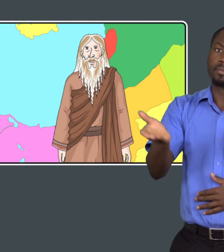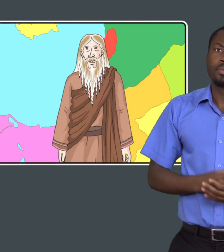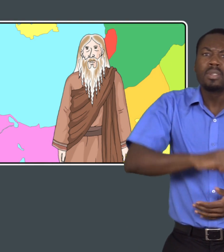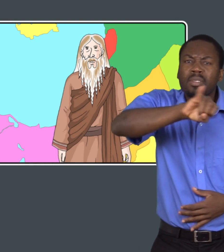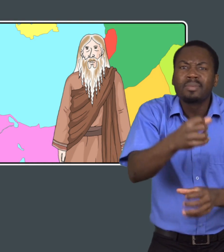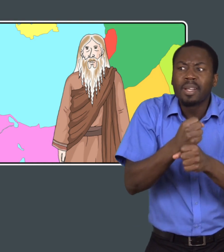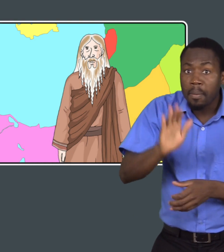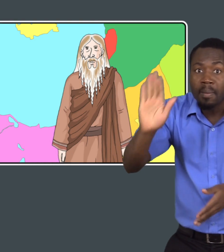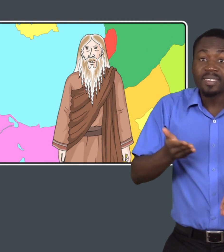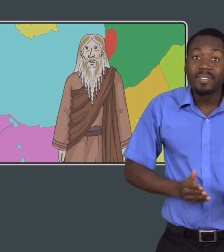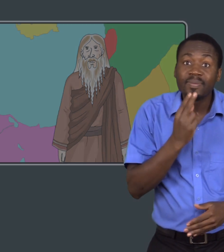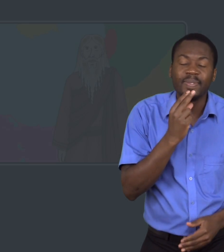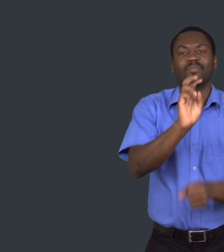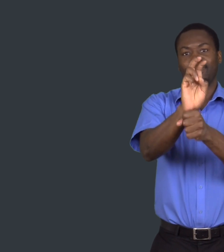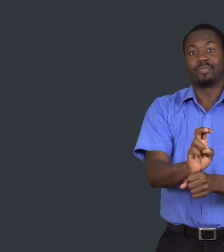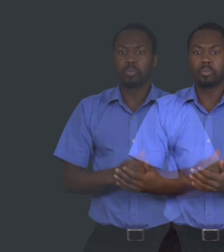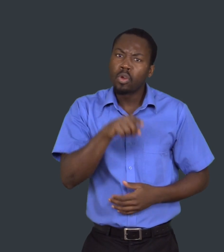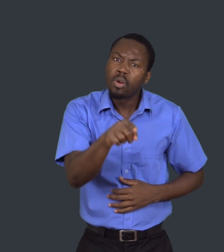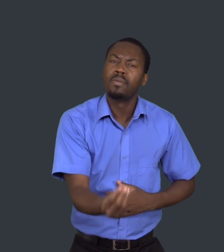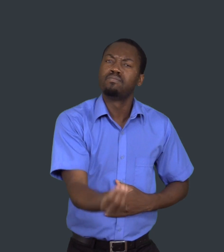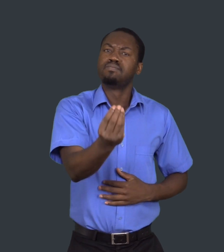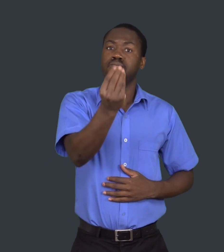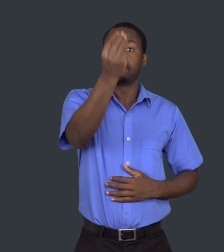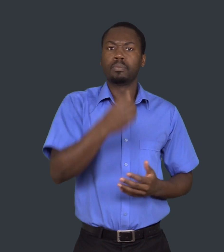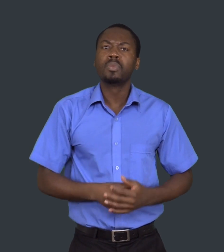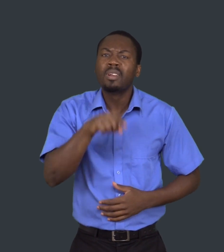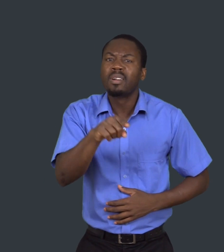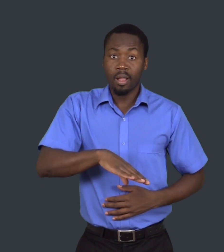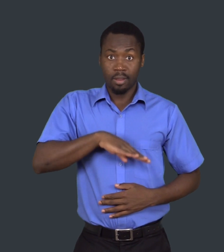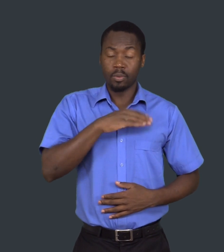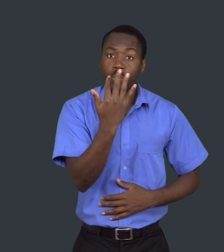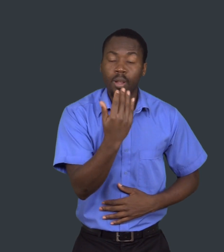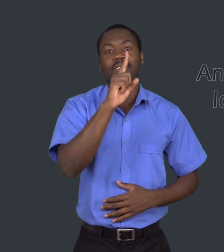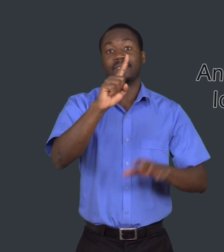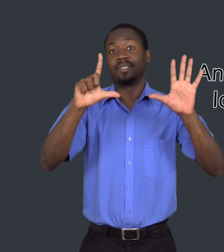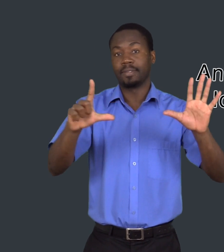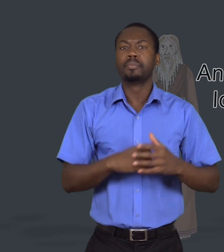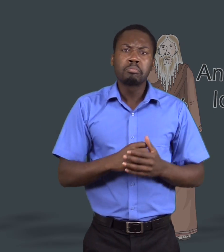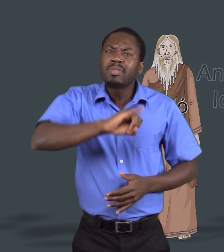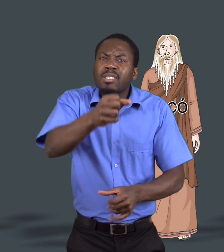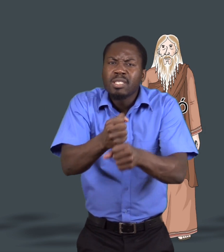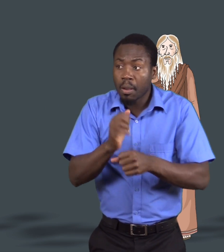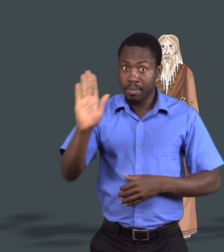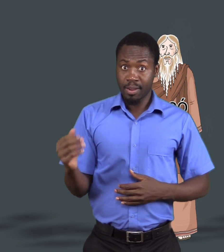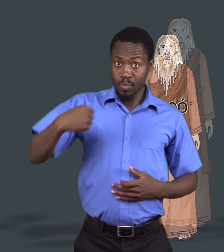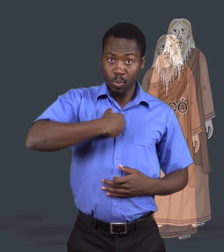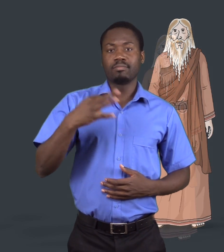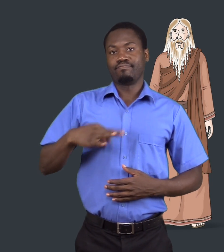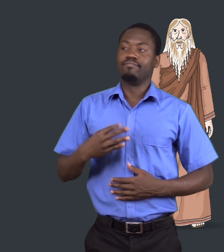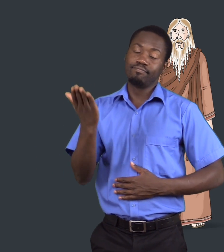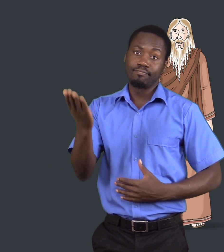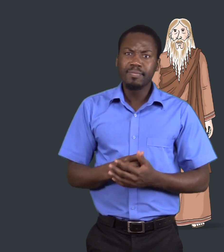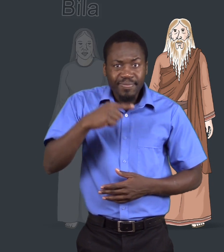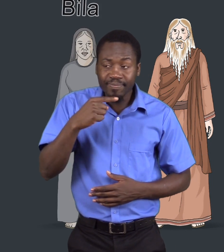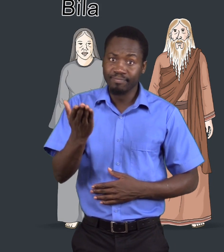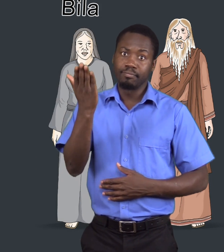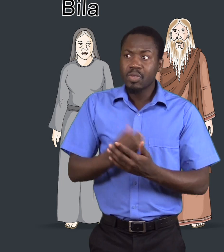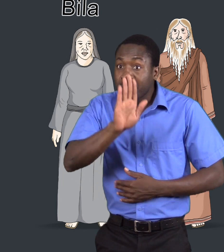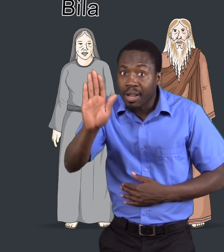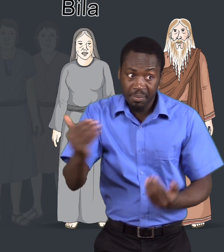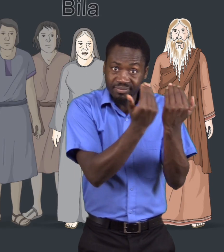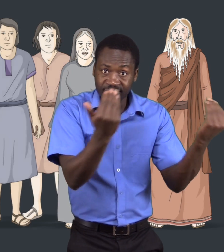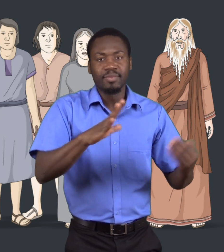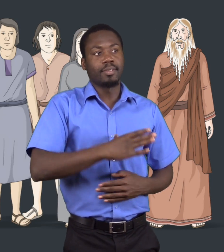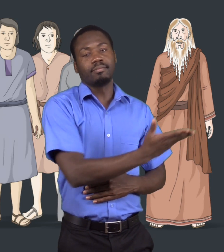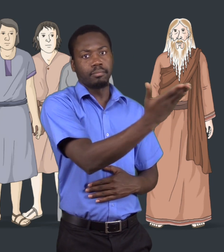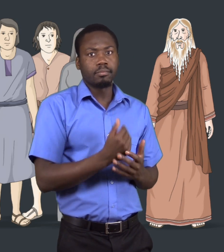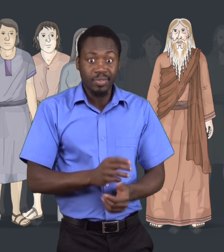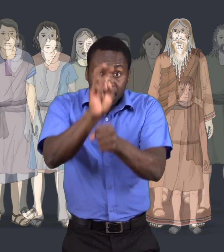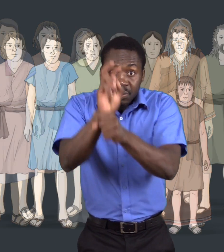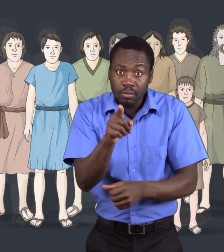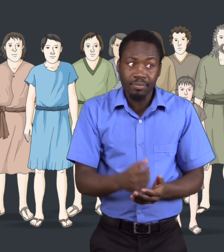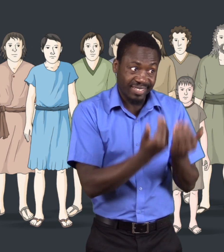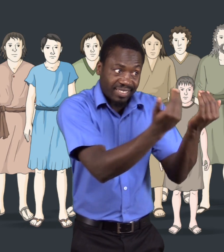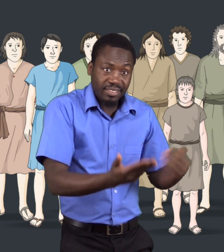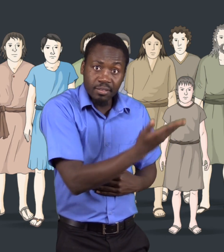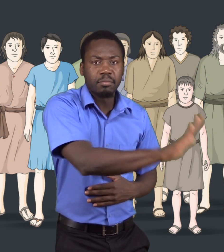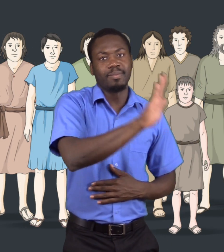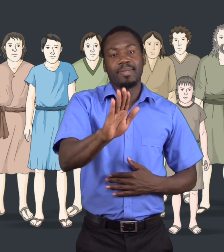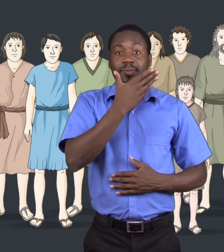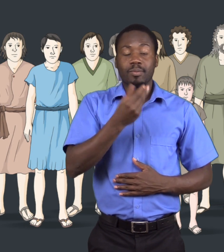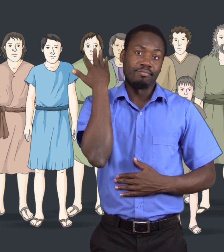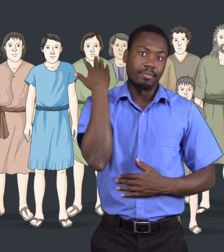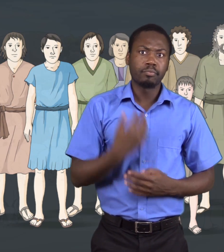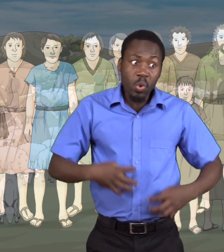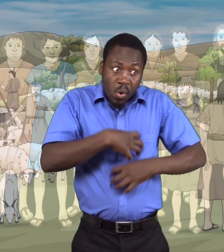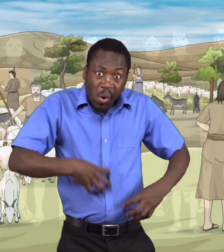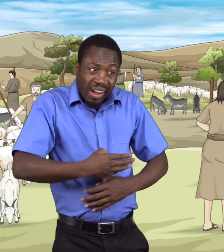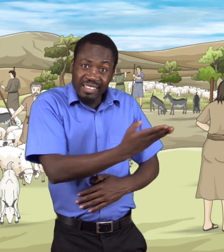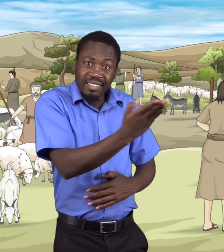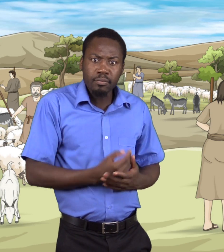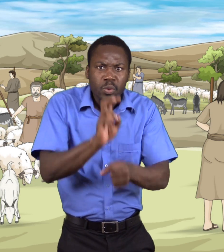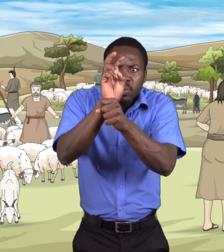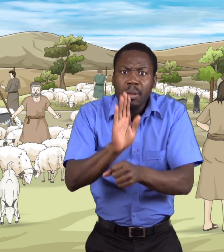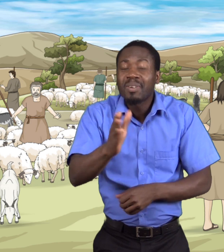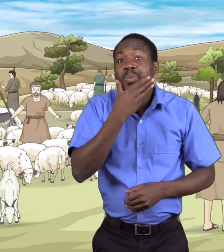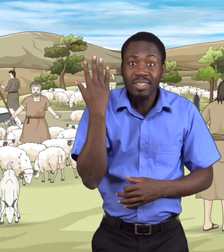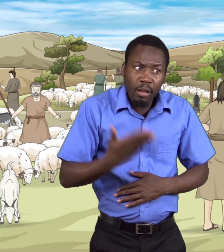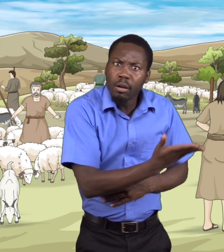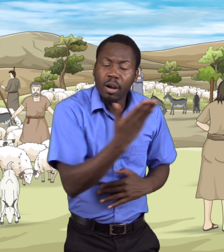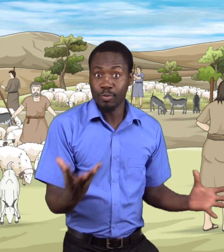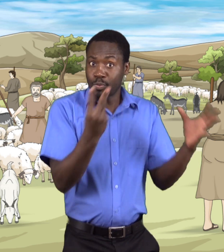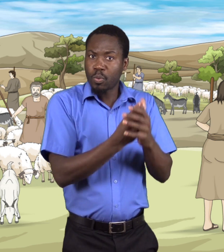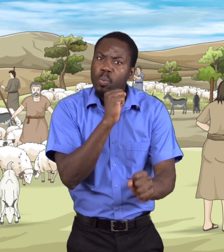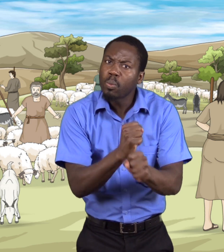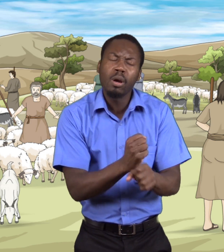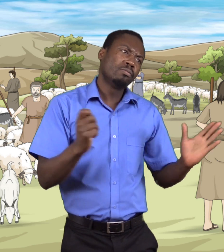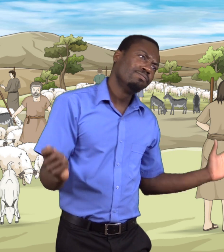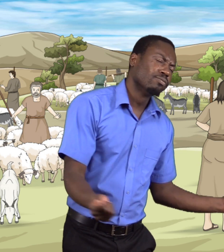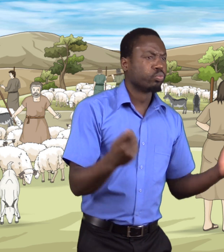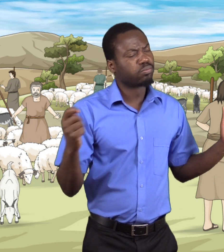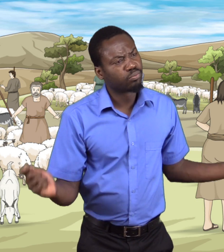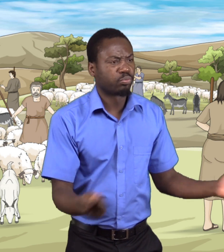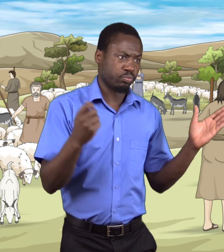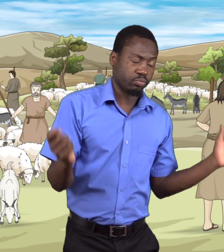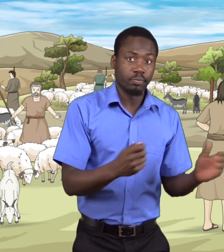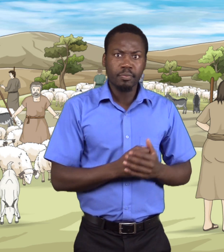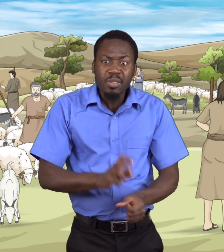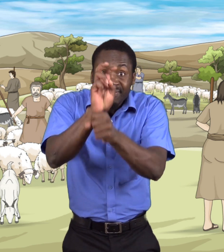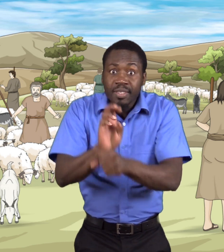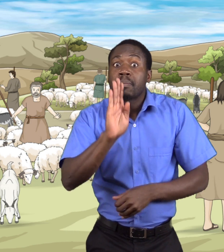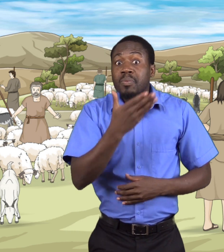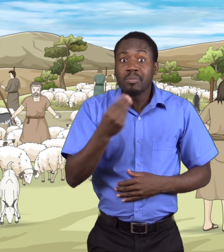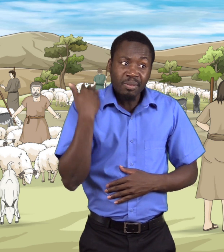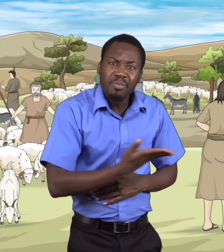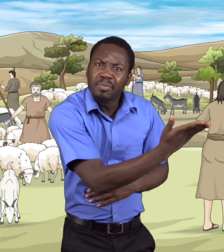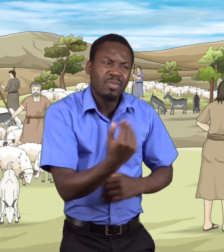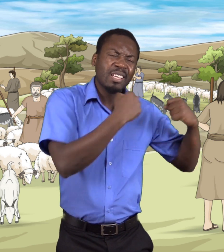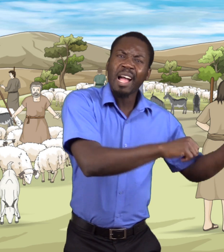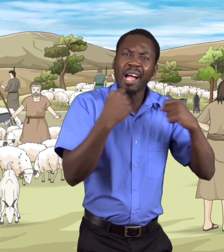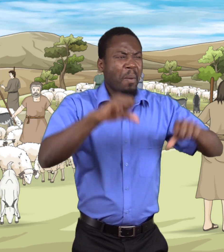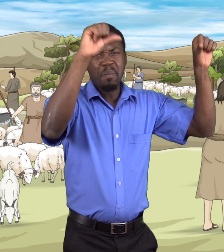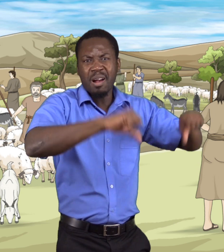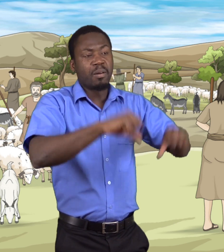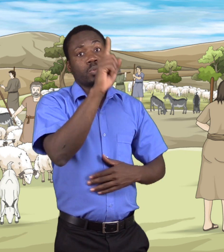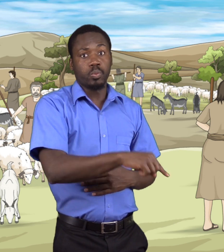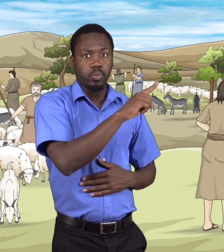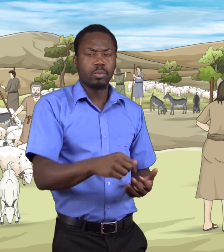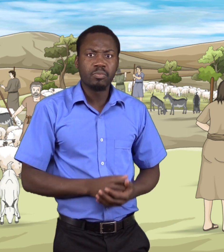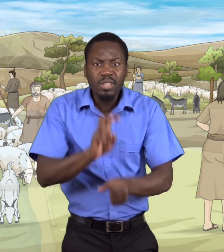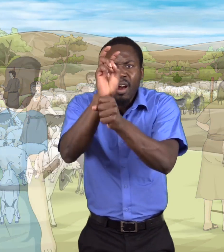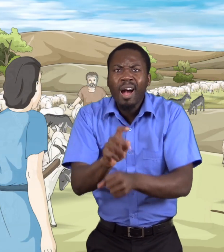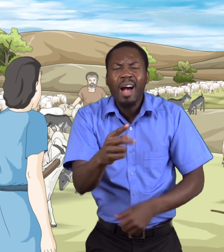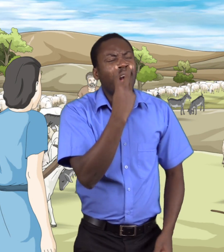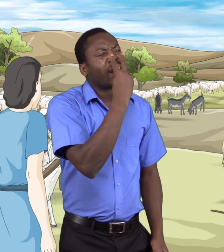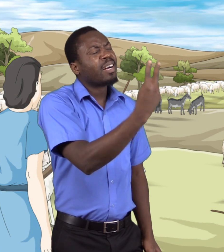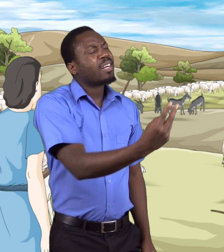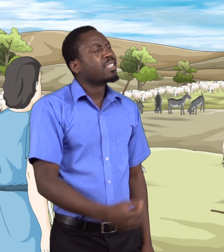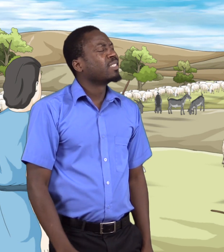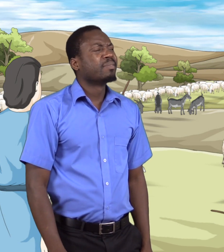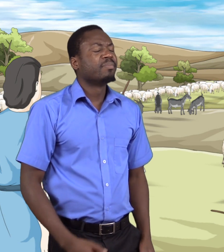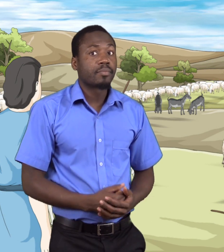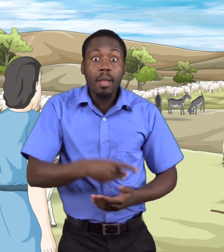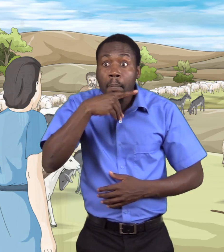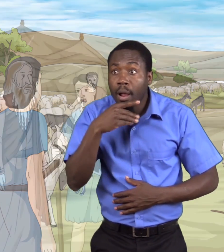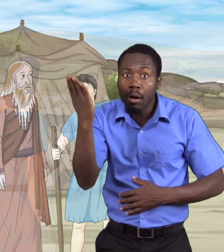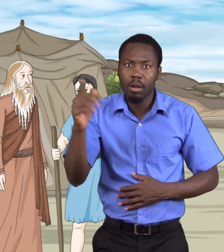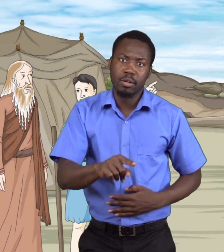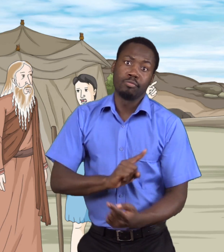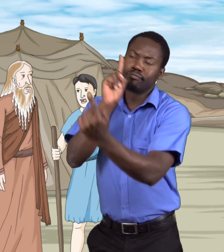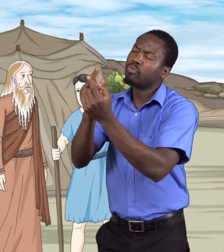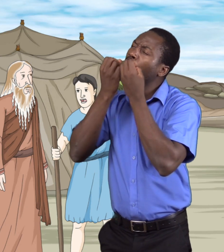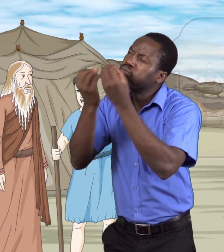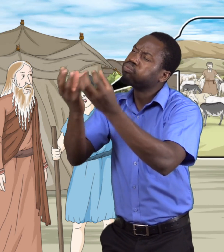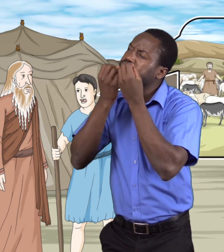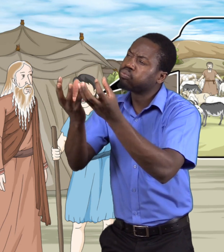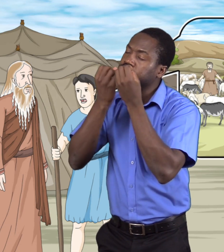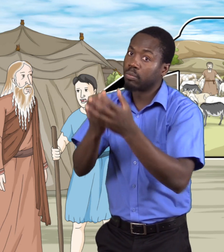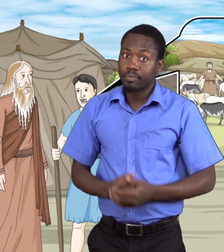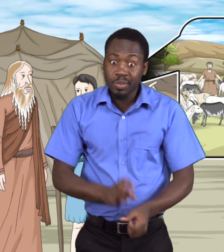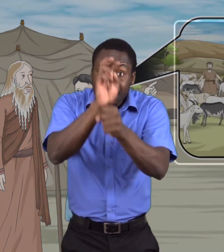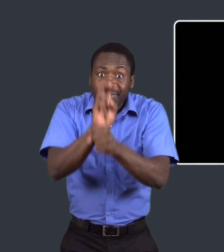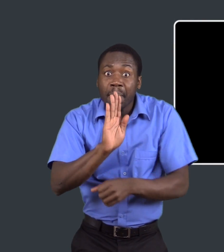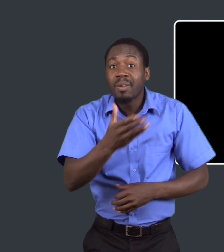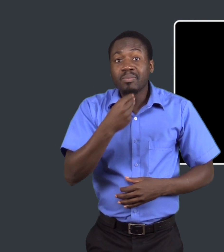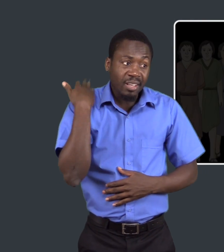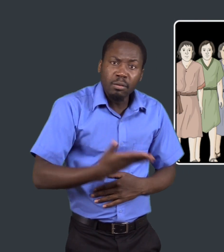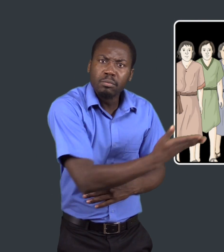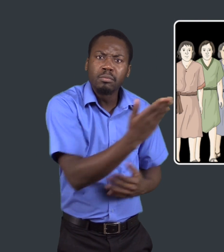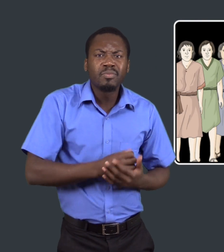When Joseph was seventeen years old, he was tending the flock with his brothers, the sons of his father’s wives Bilhah and Zilpah, and he brought their father a bad report about them.